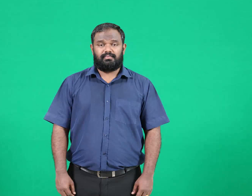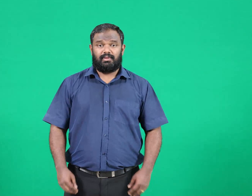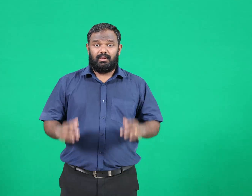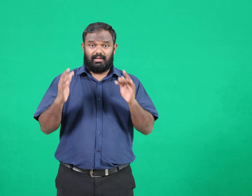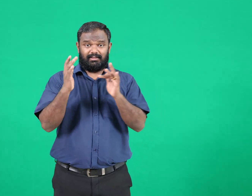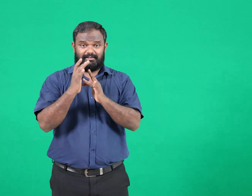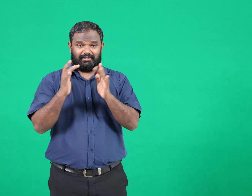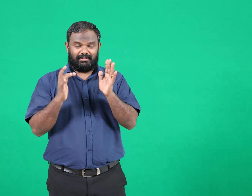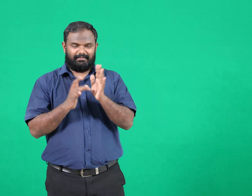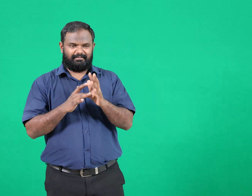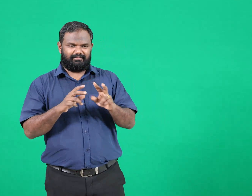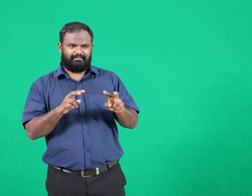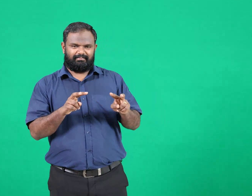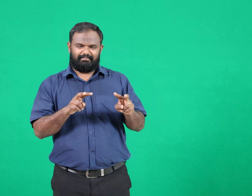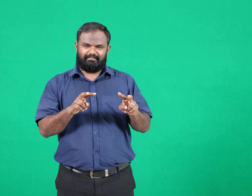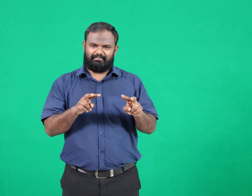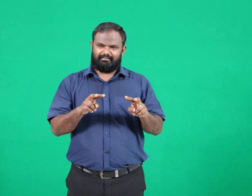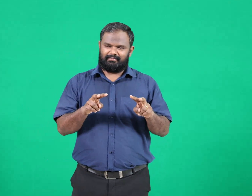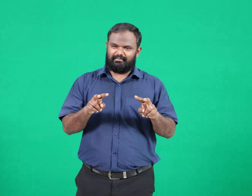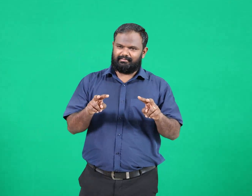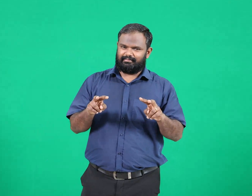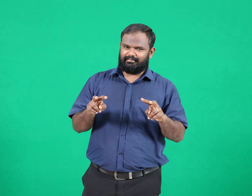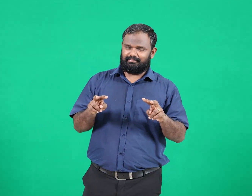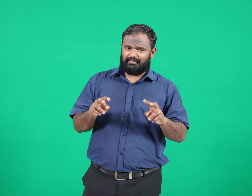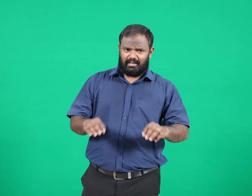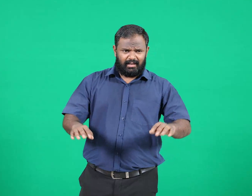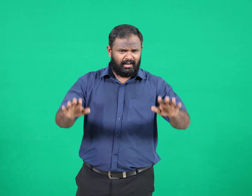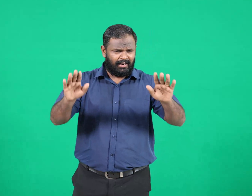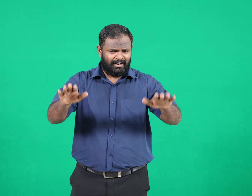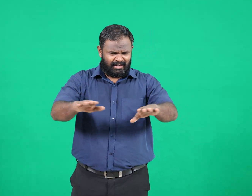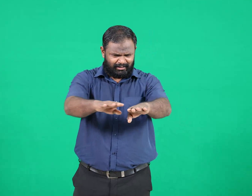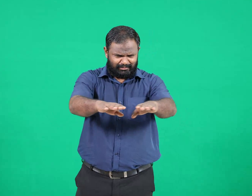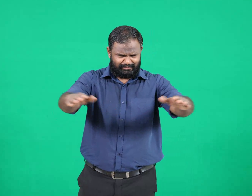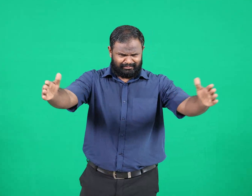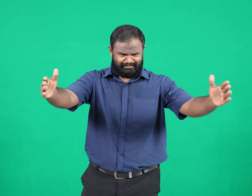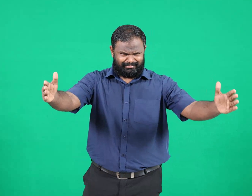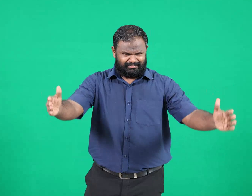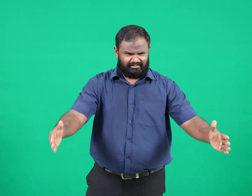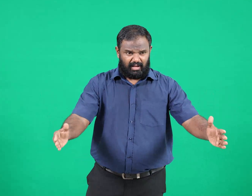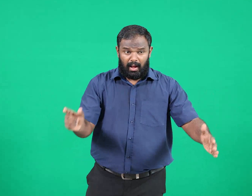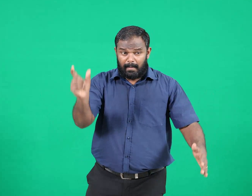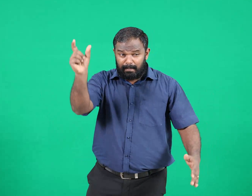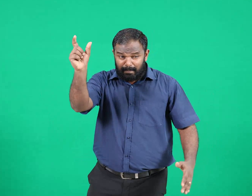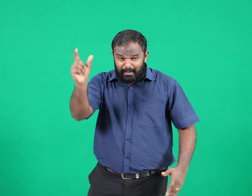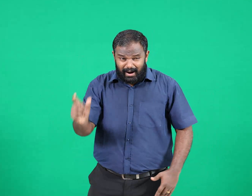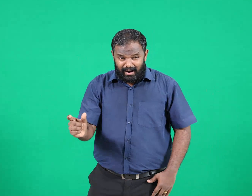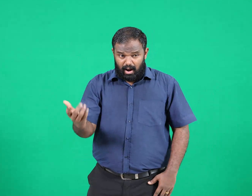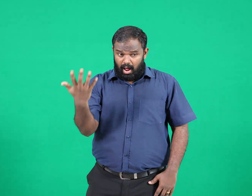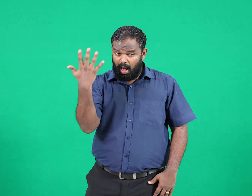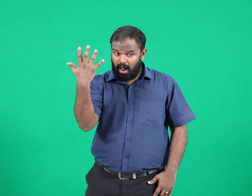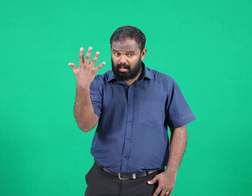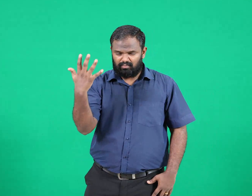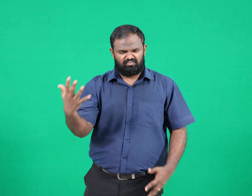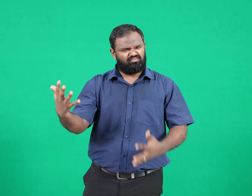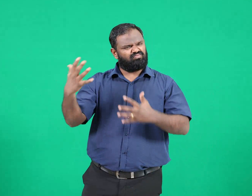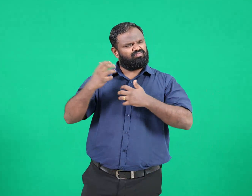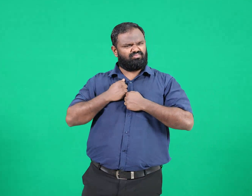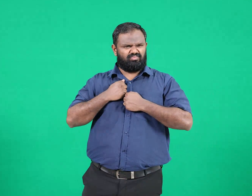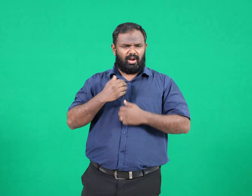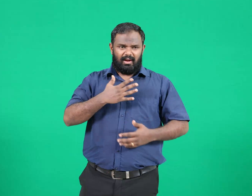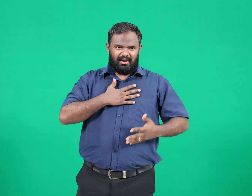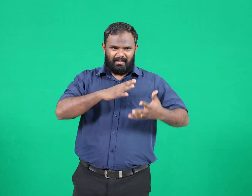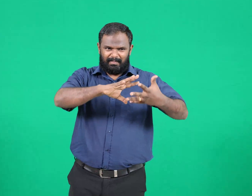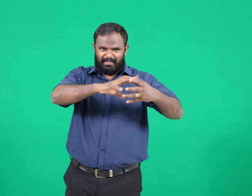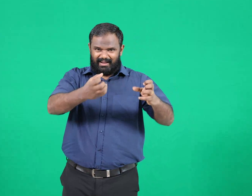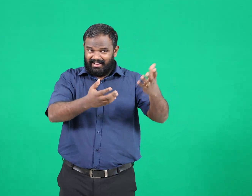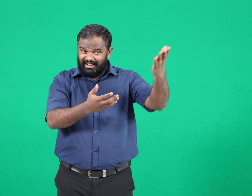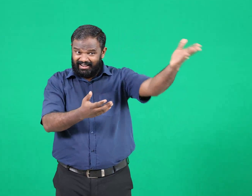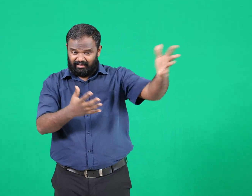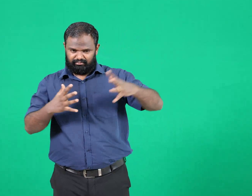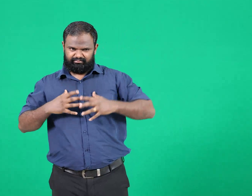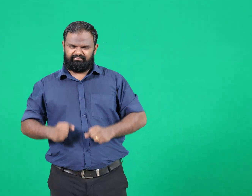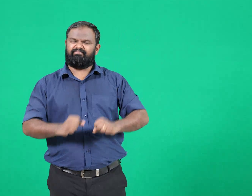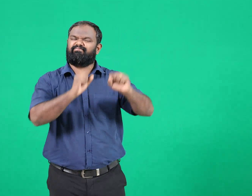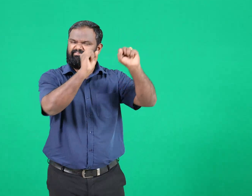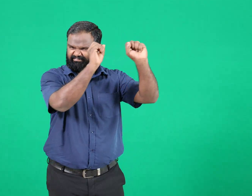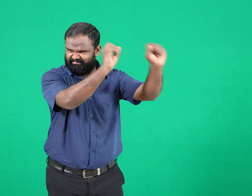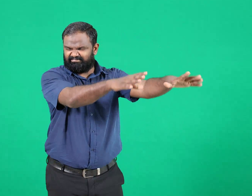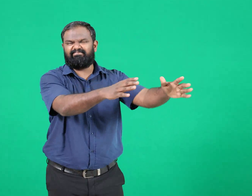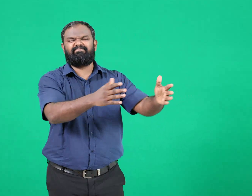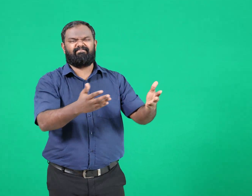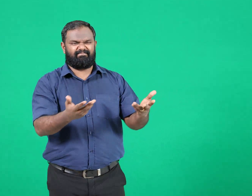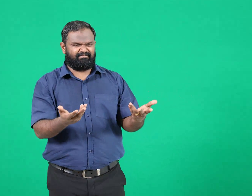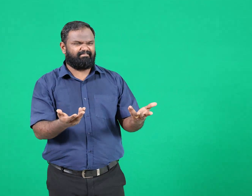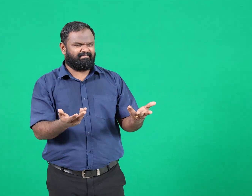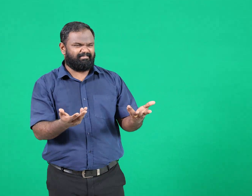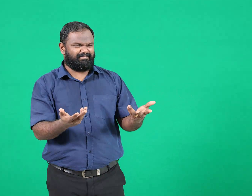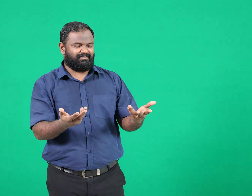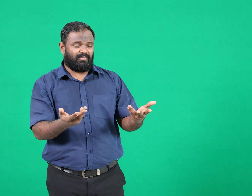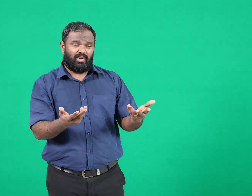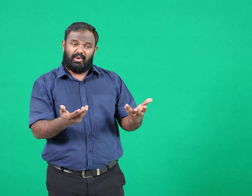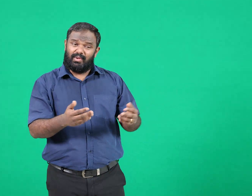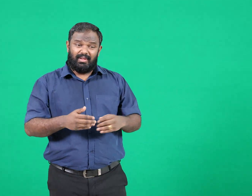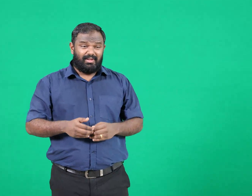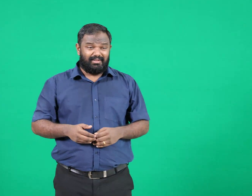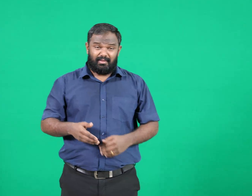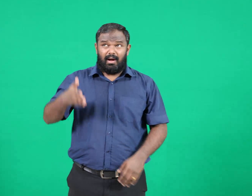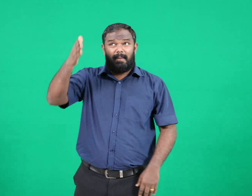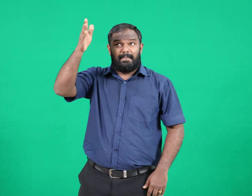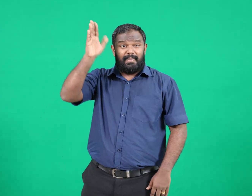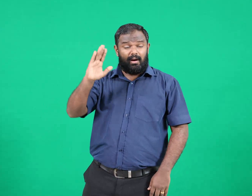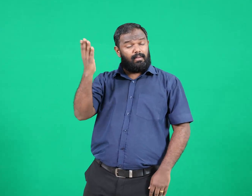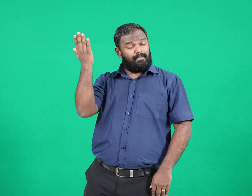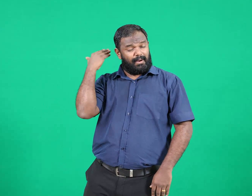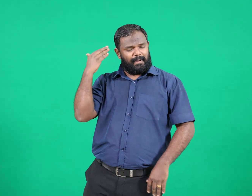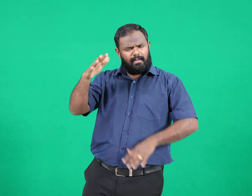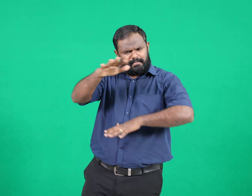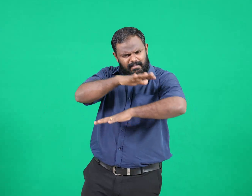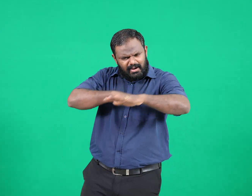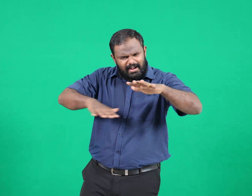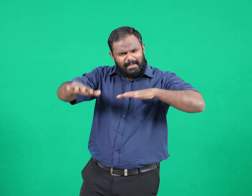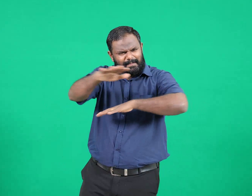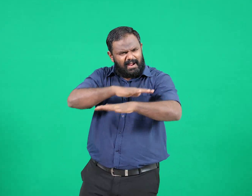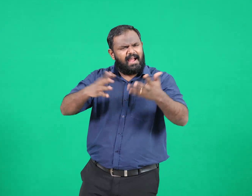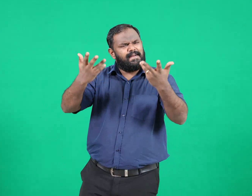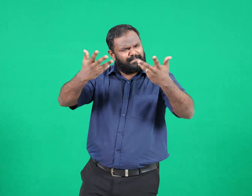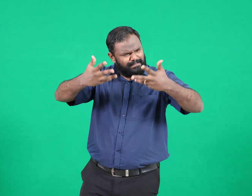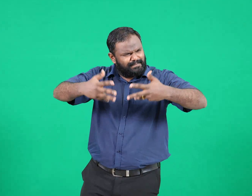Look! The hand of My betrayer is with Mine on the table.